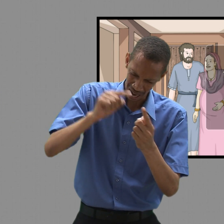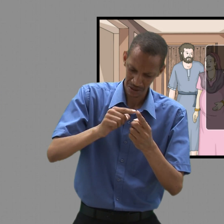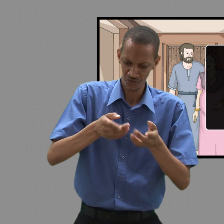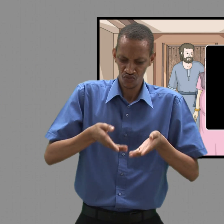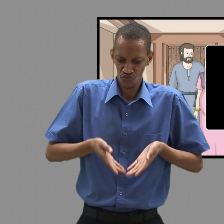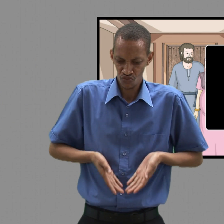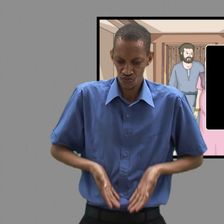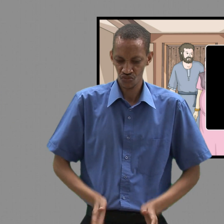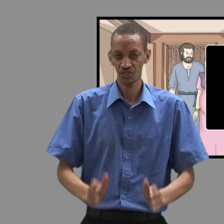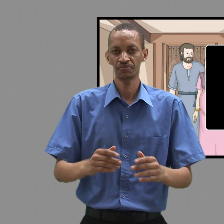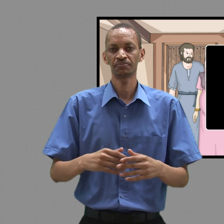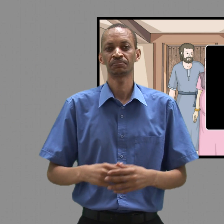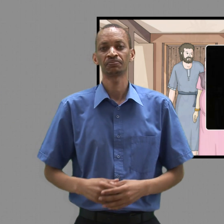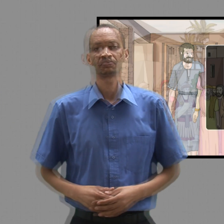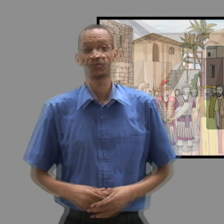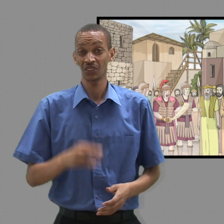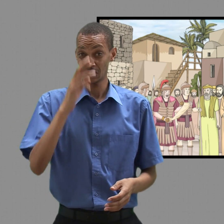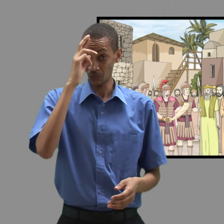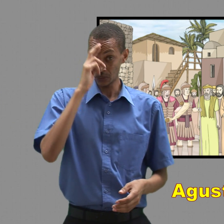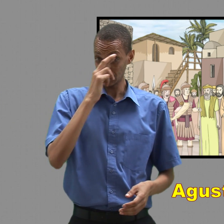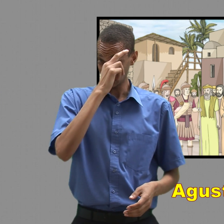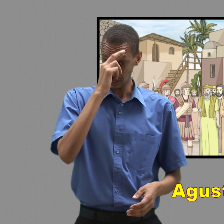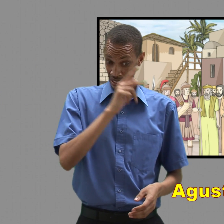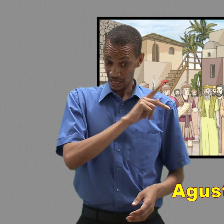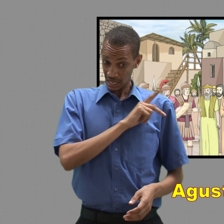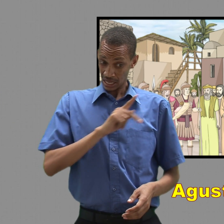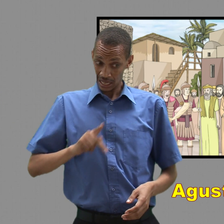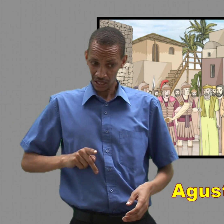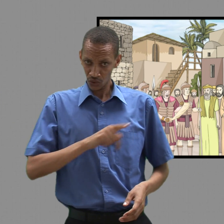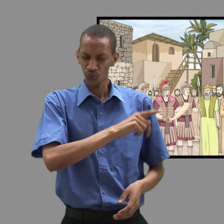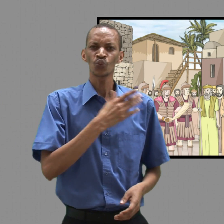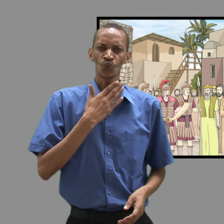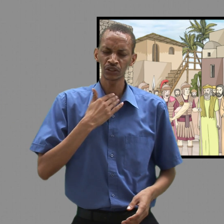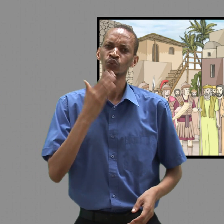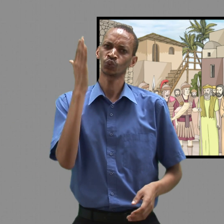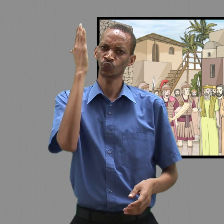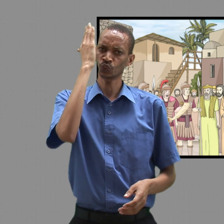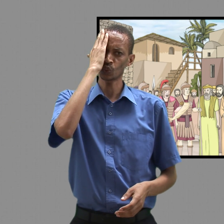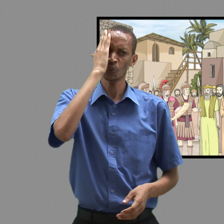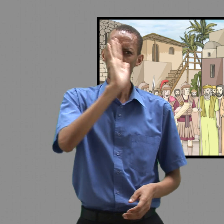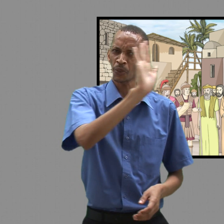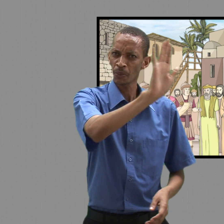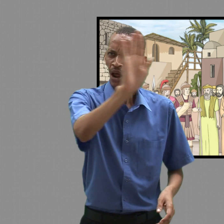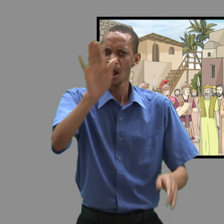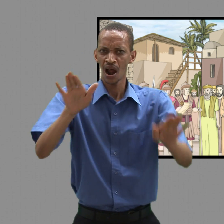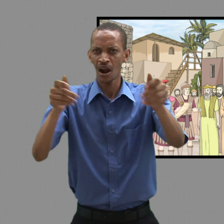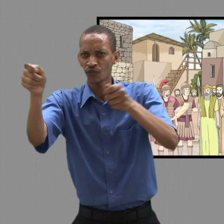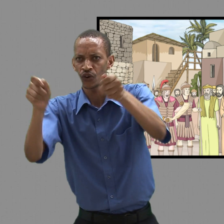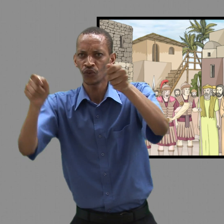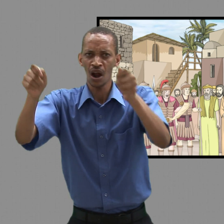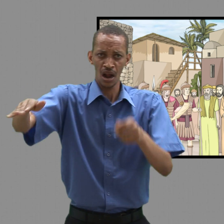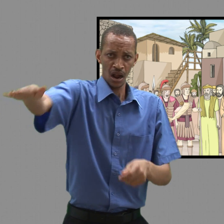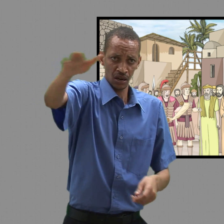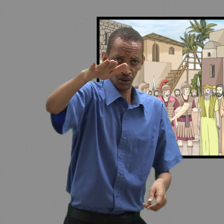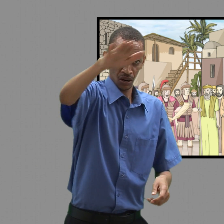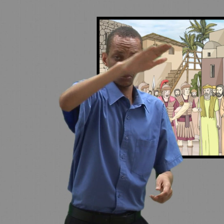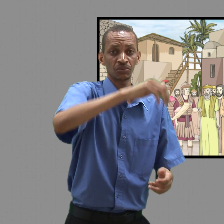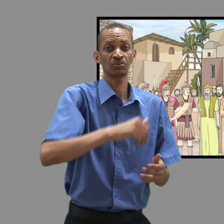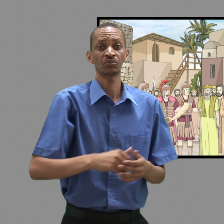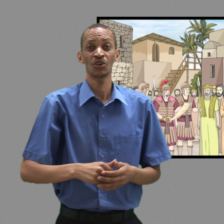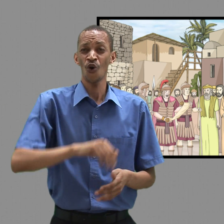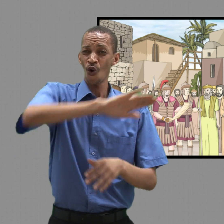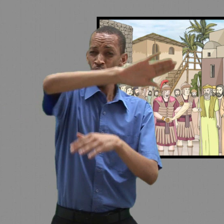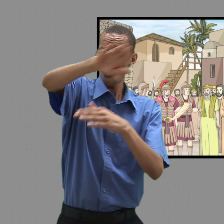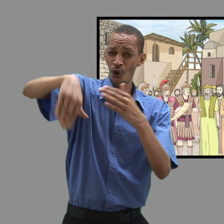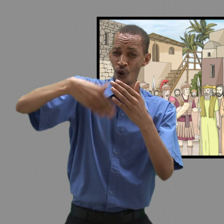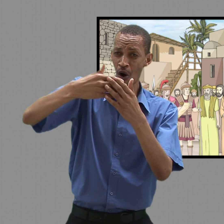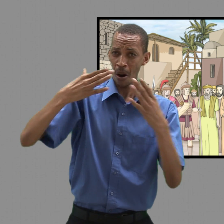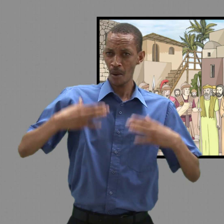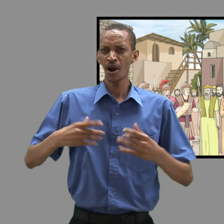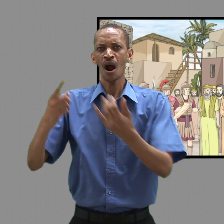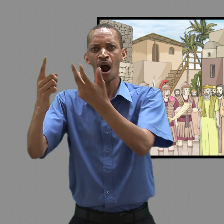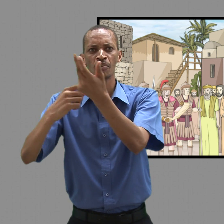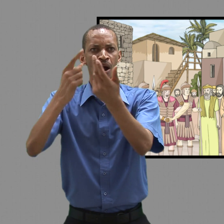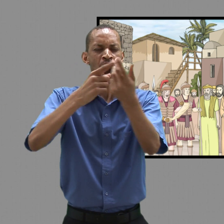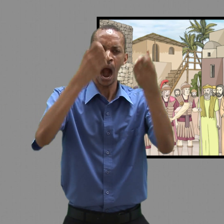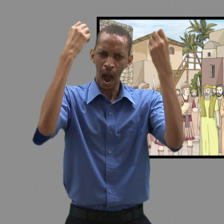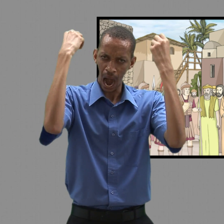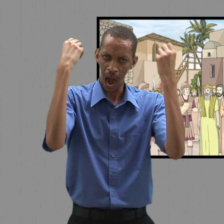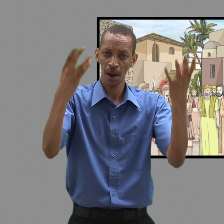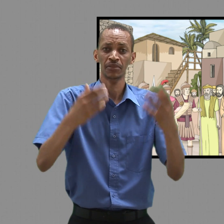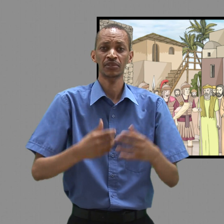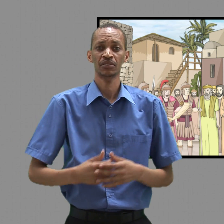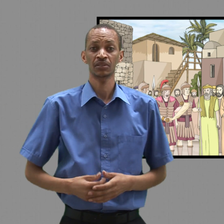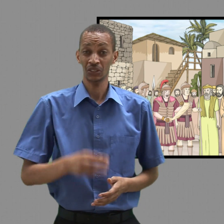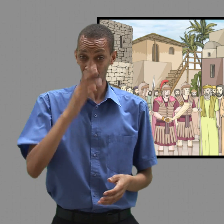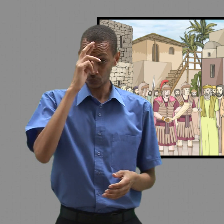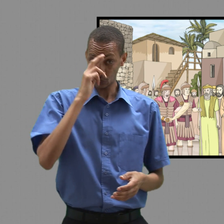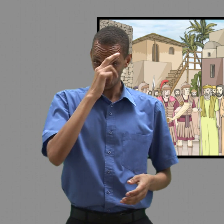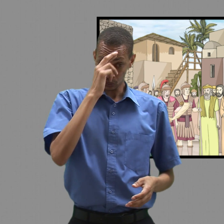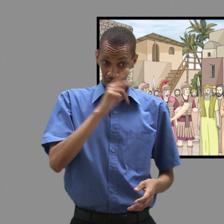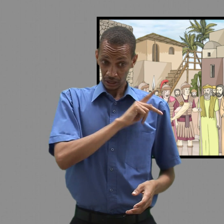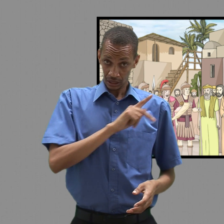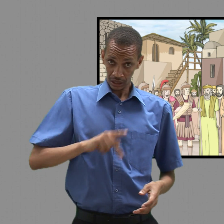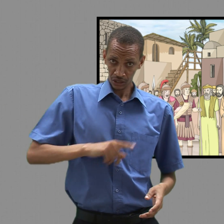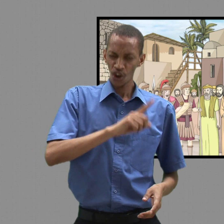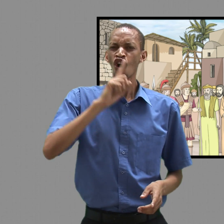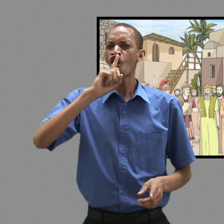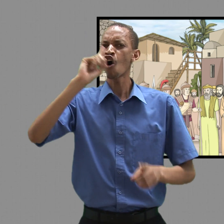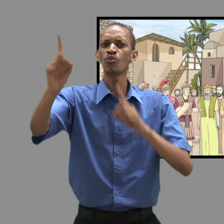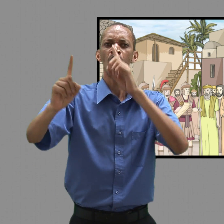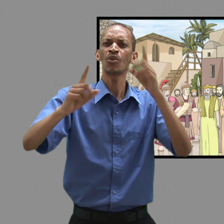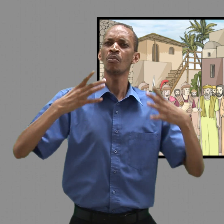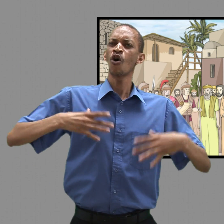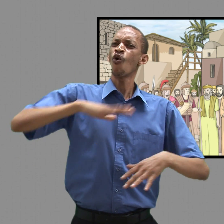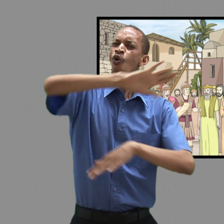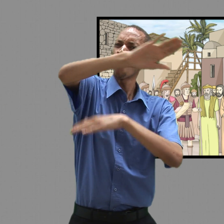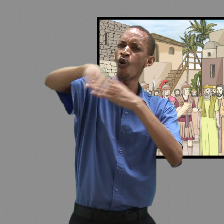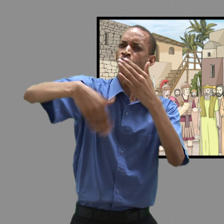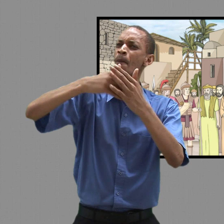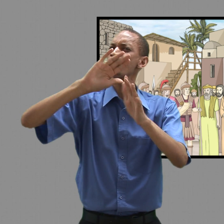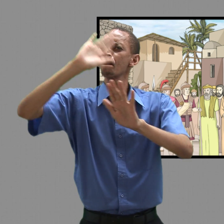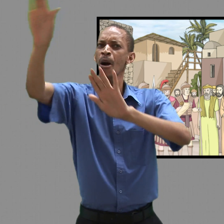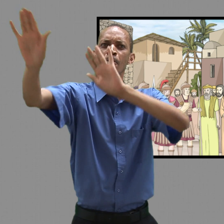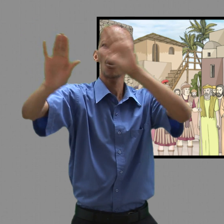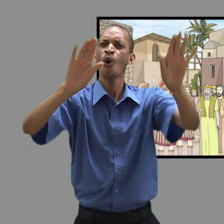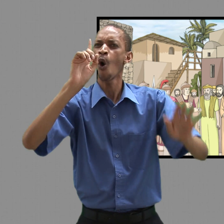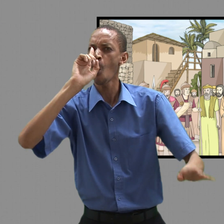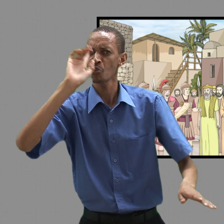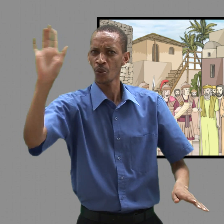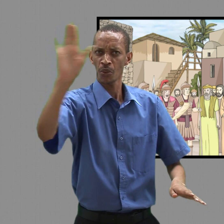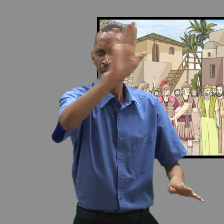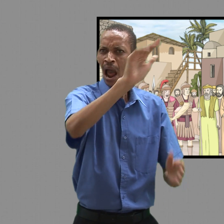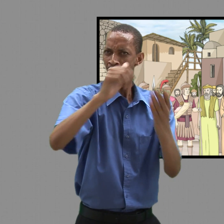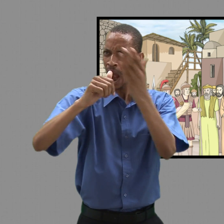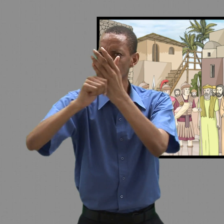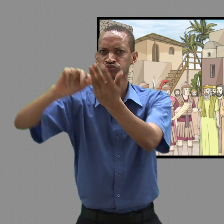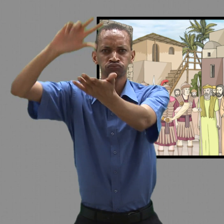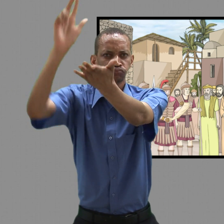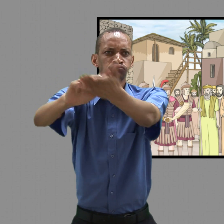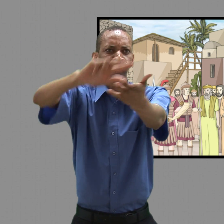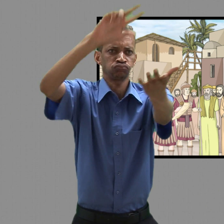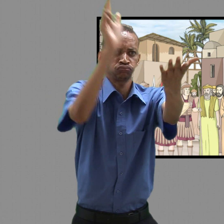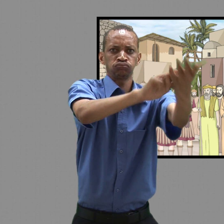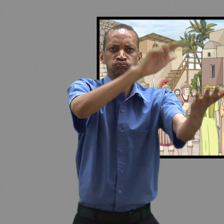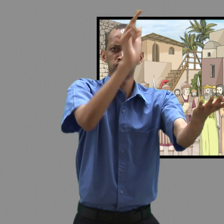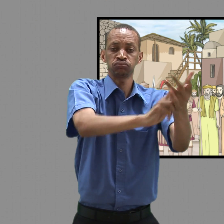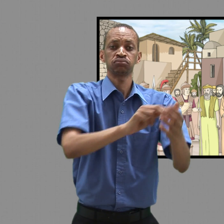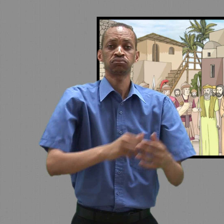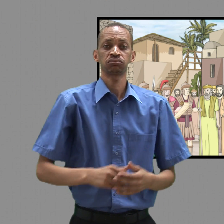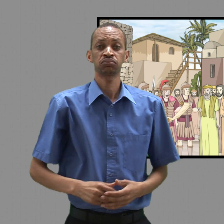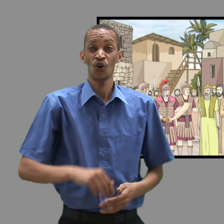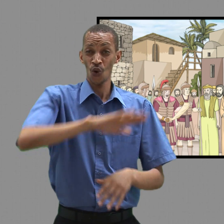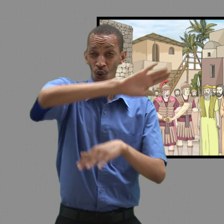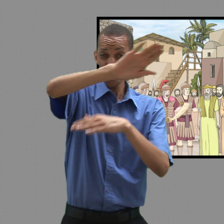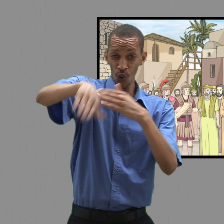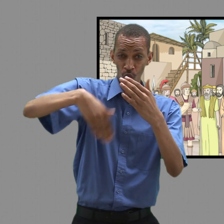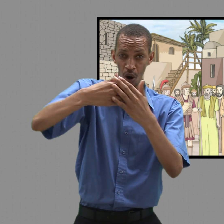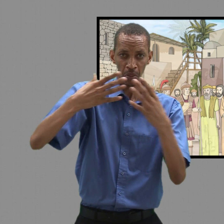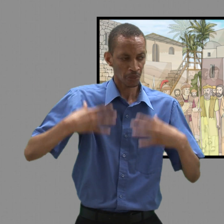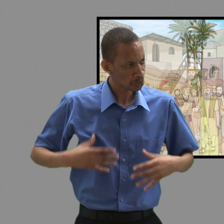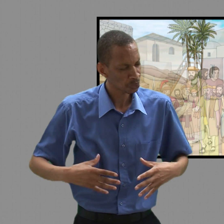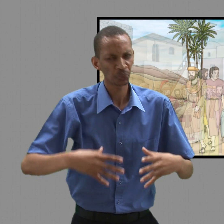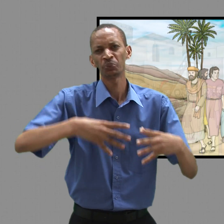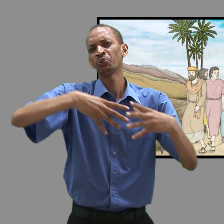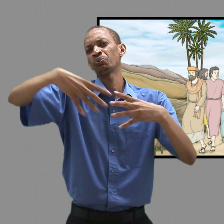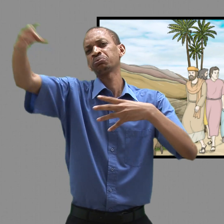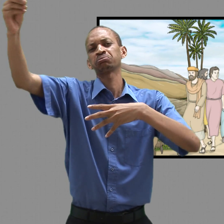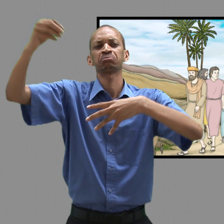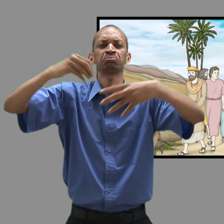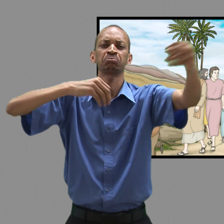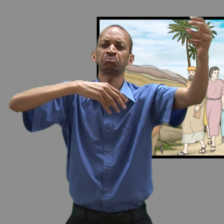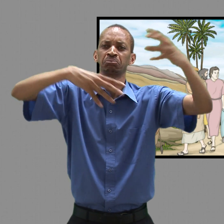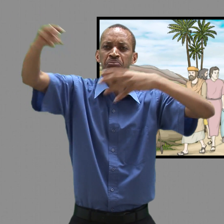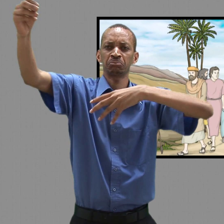Now in those days a decree went out from Caesar Augustus that a census should be taken of the whole empire. This was the first census to take place while Quirinius was governor of Syria.